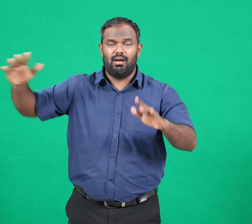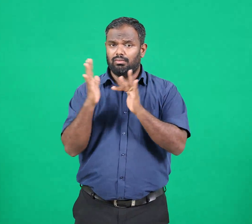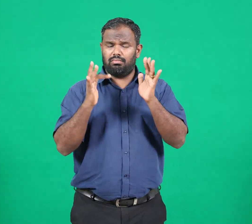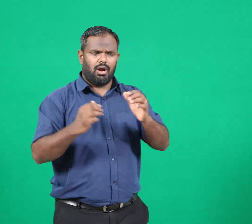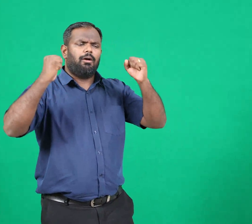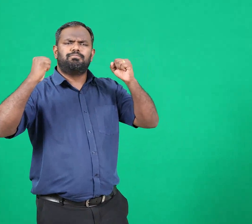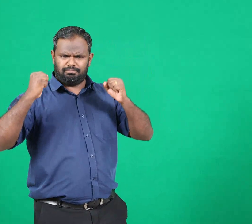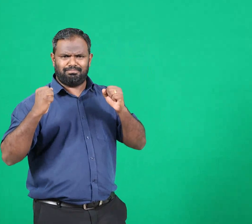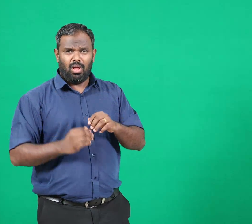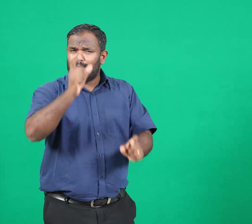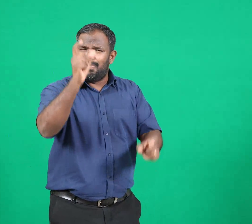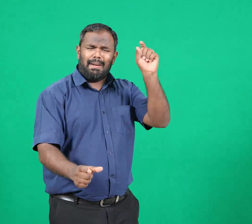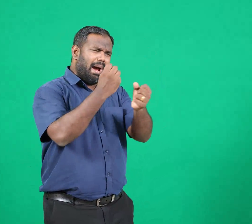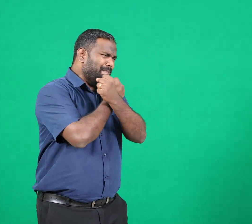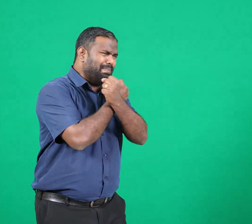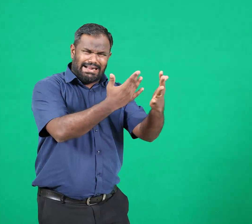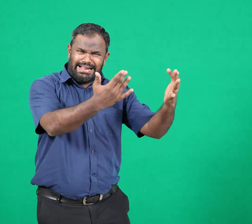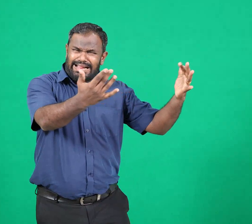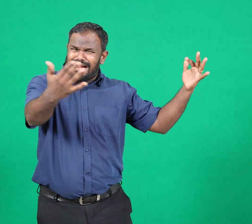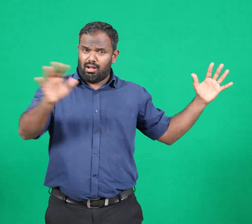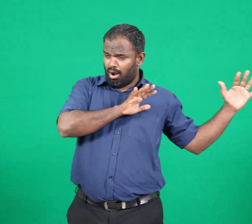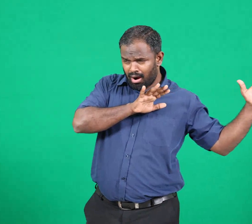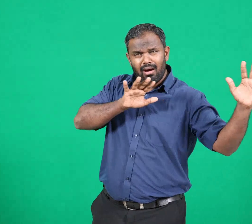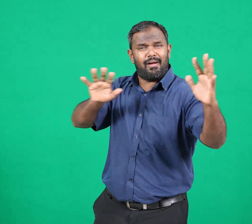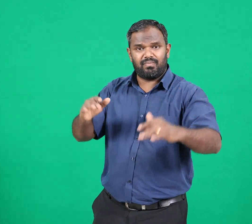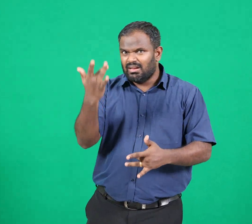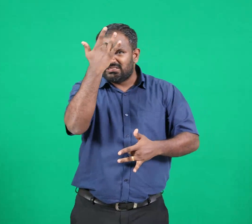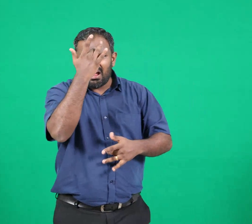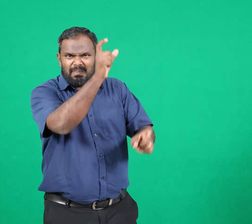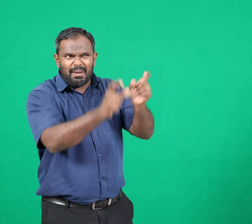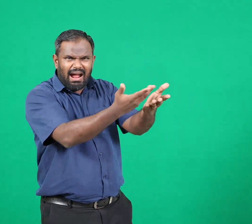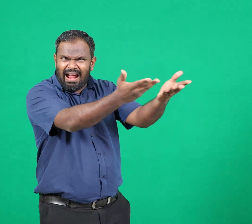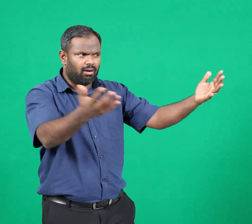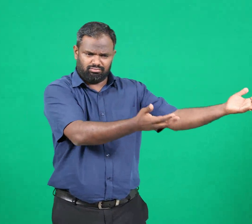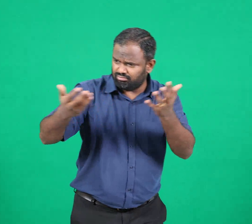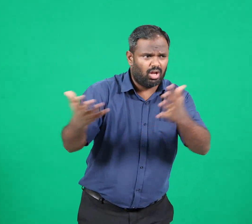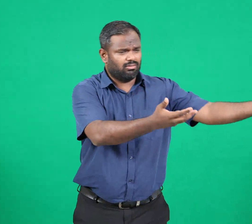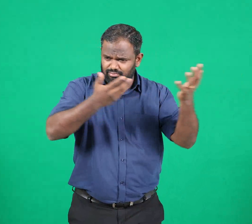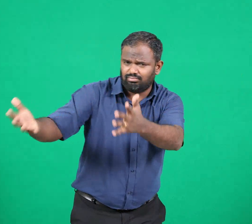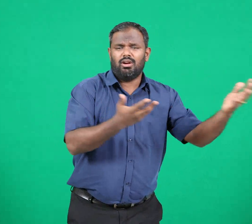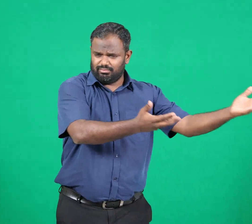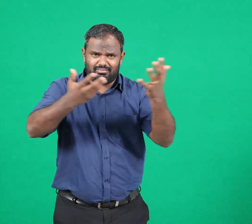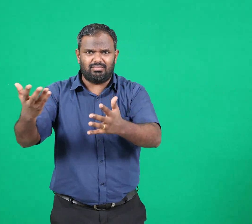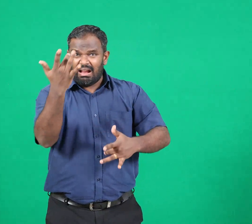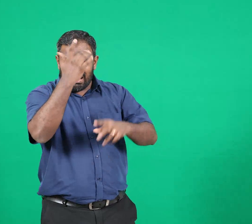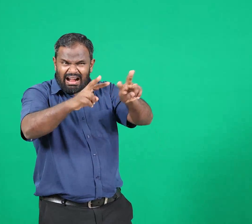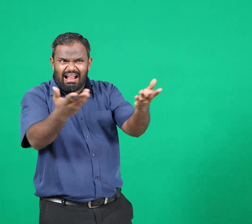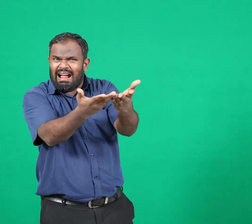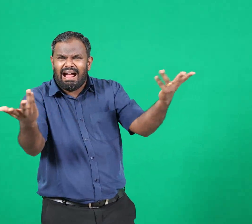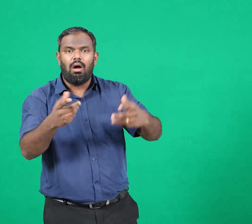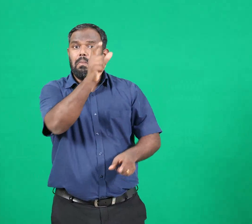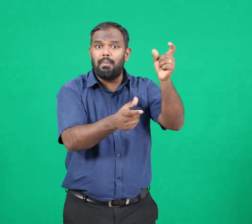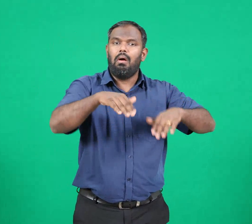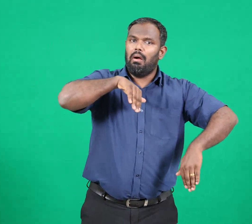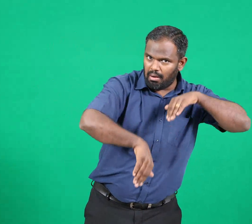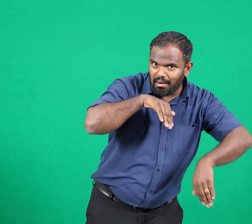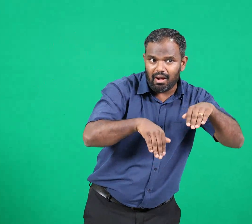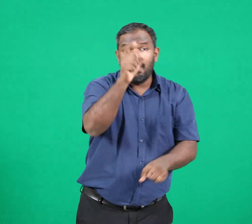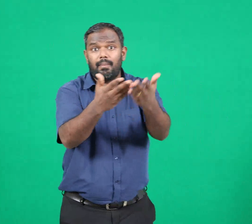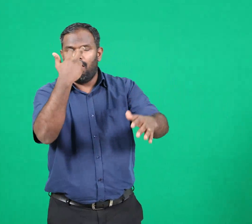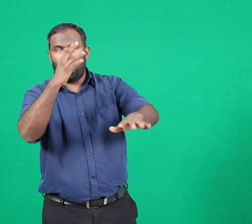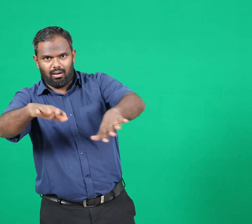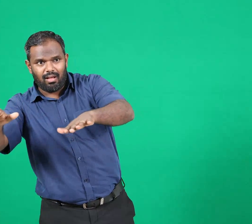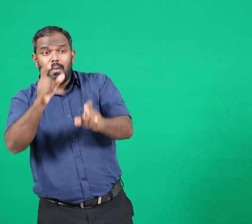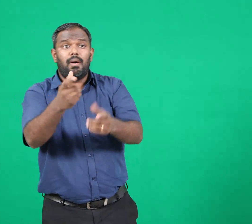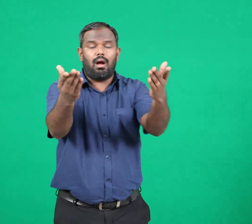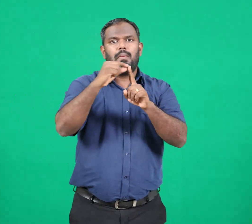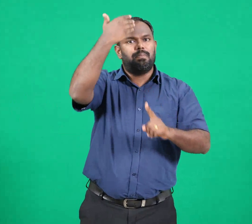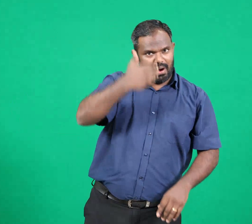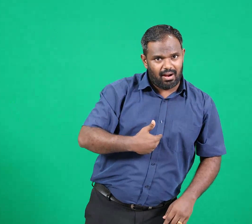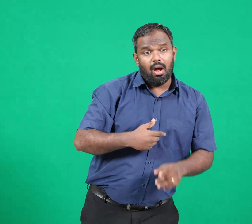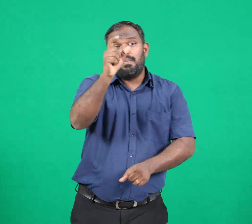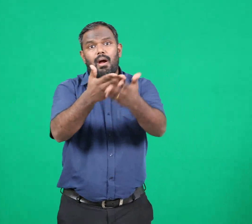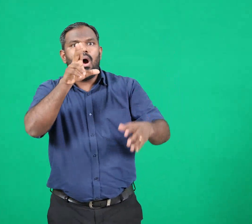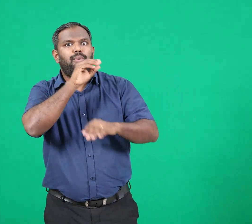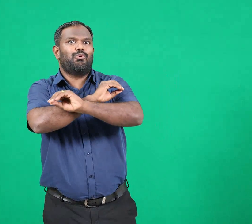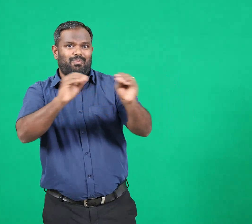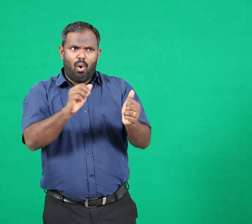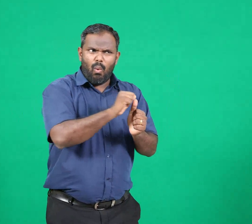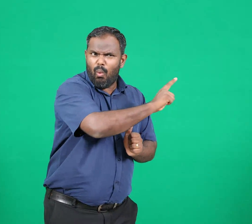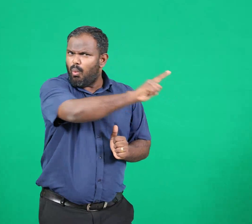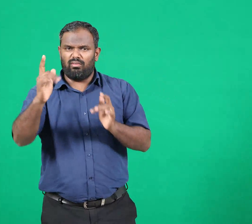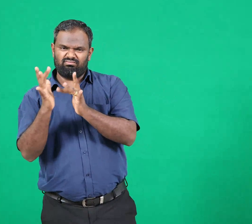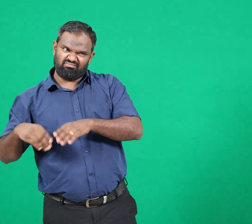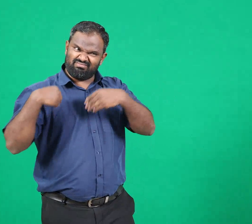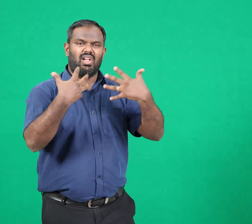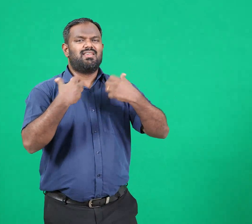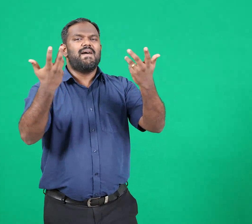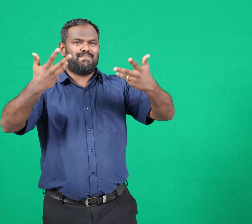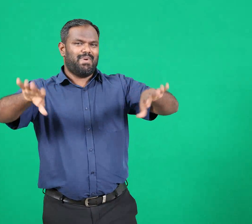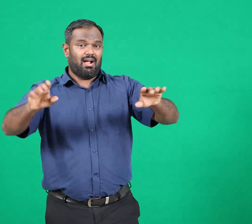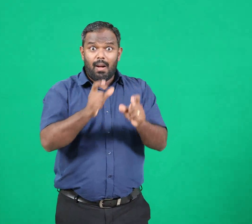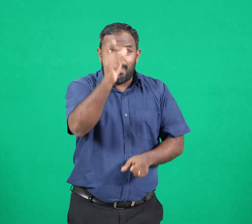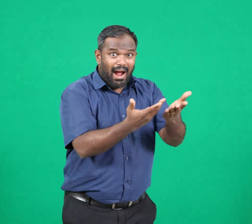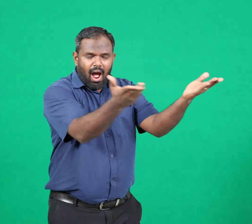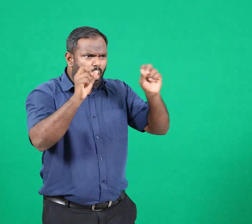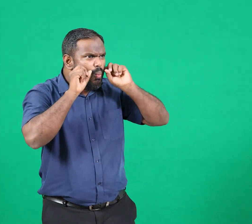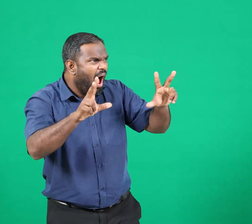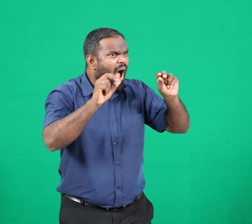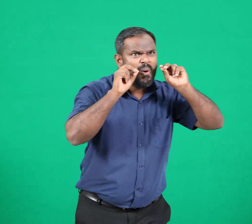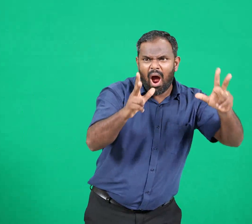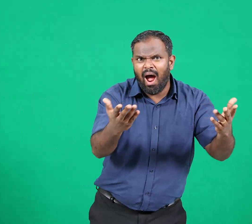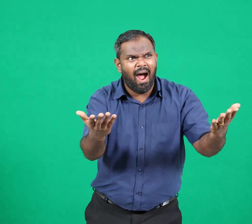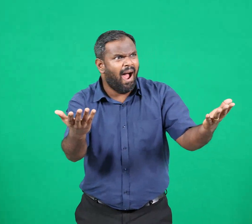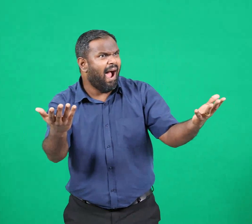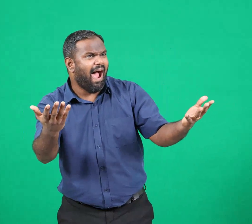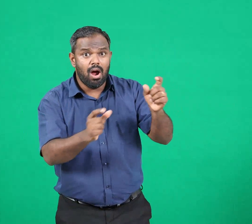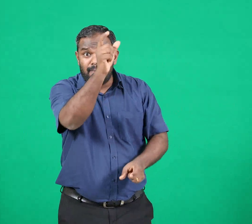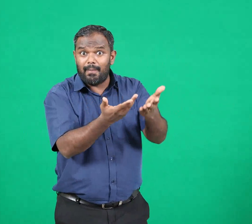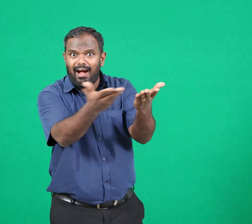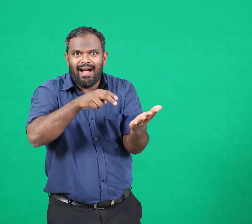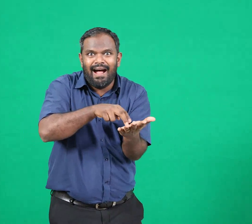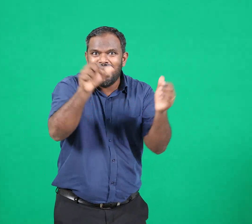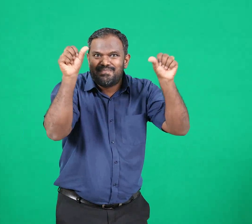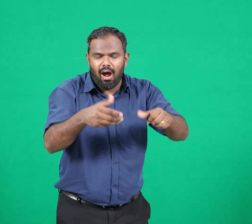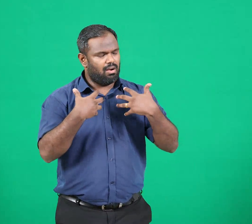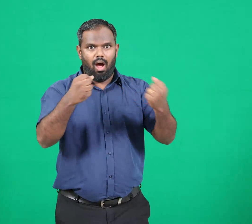Large crowds came to Him, bringing the lame, the blind, the crippled, the mute, and many others, and laid them at His feet, and He healed them.